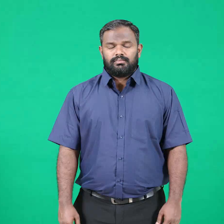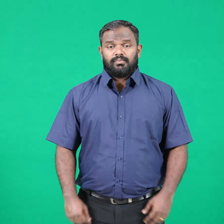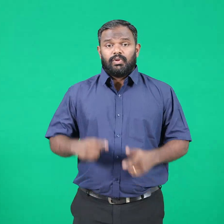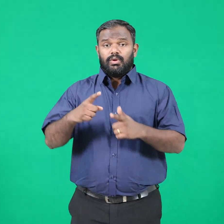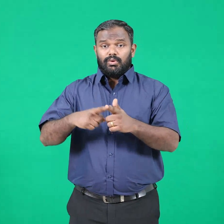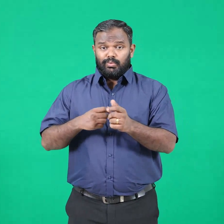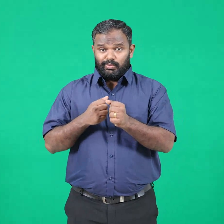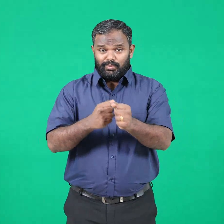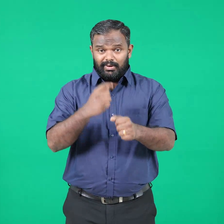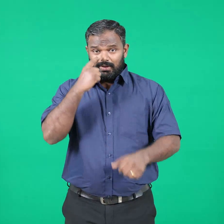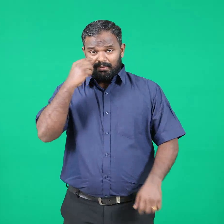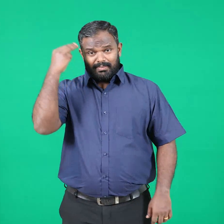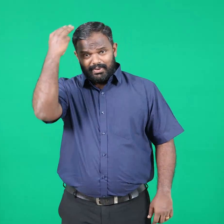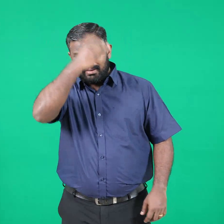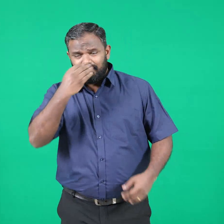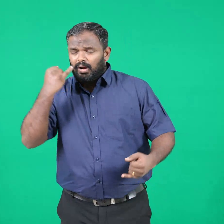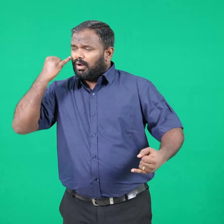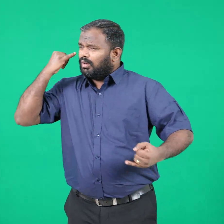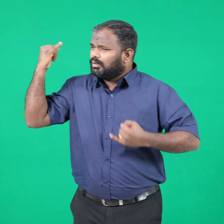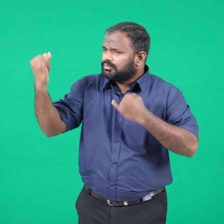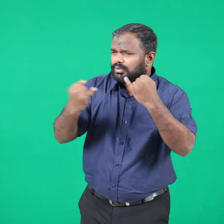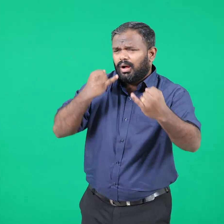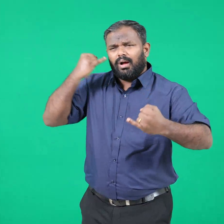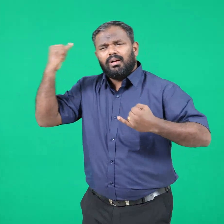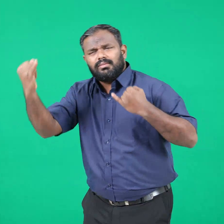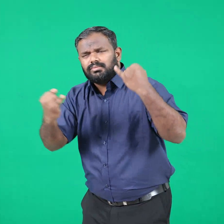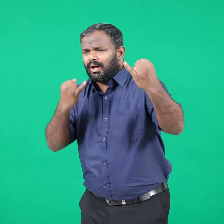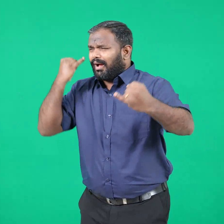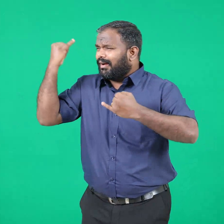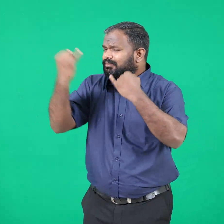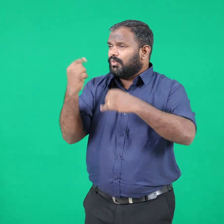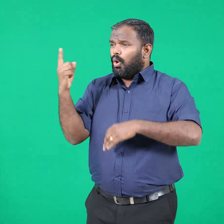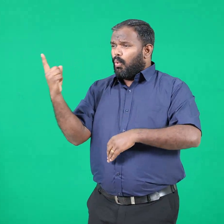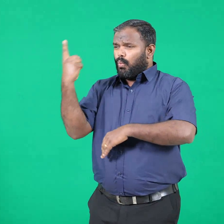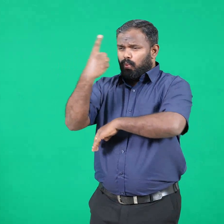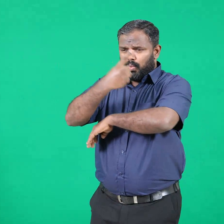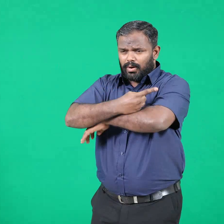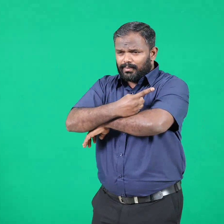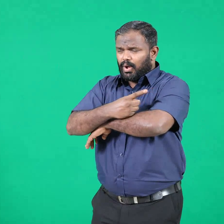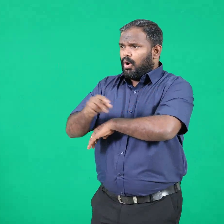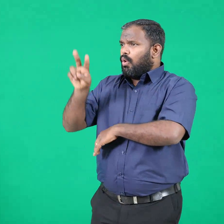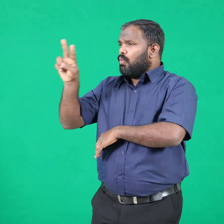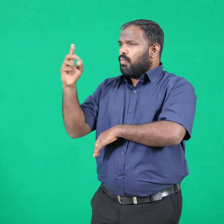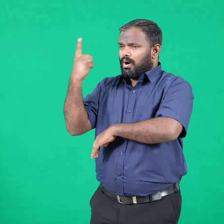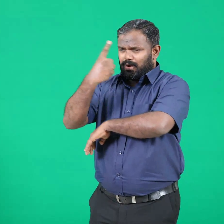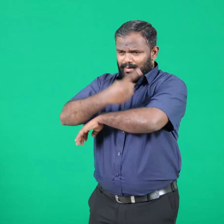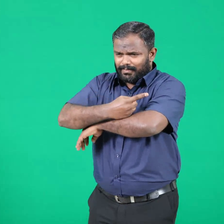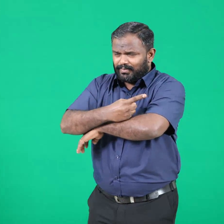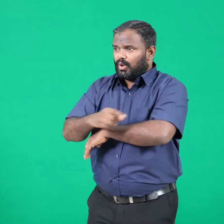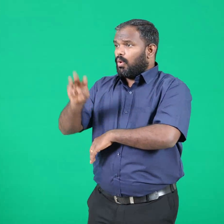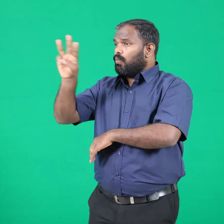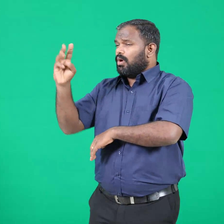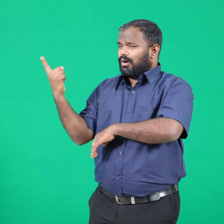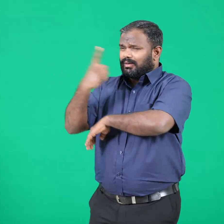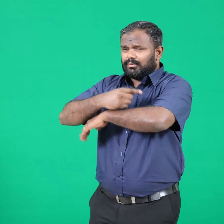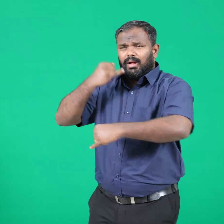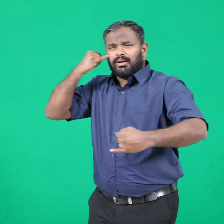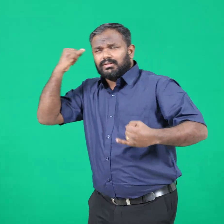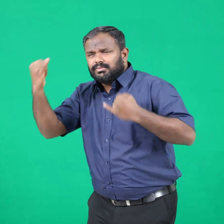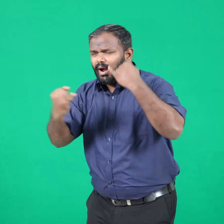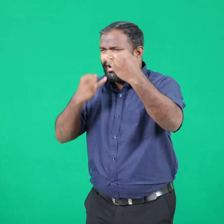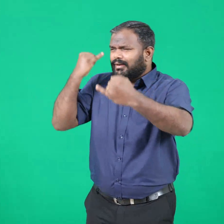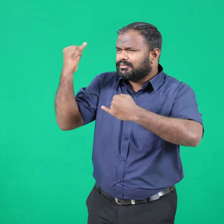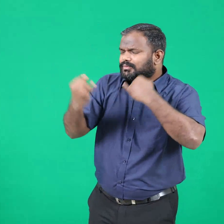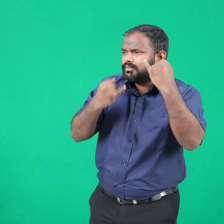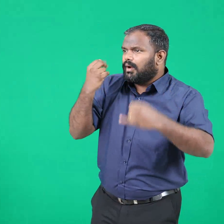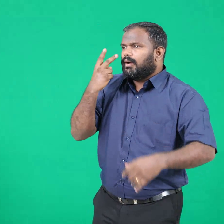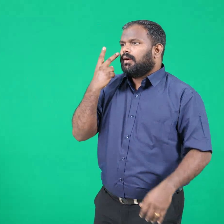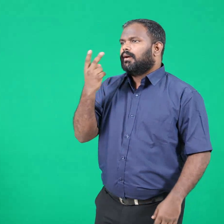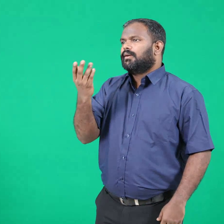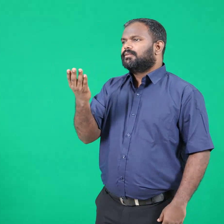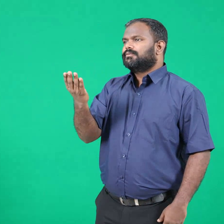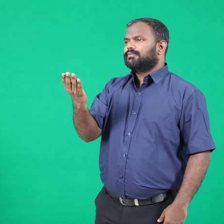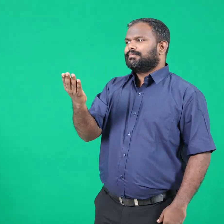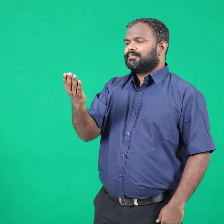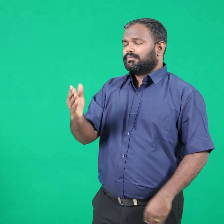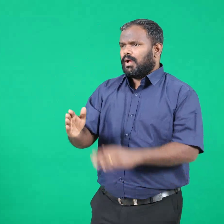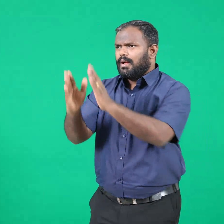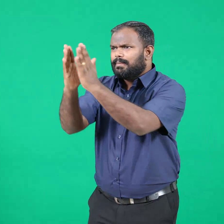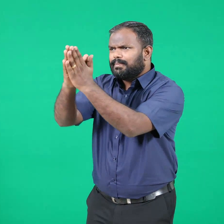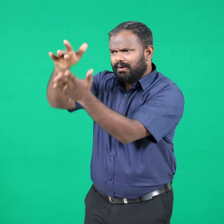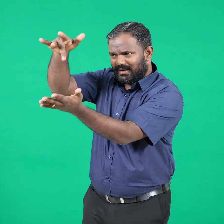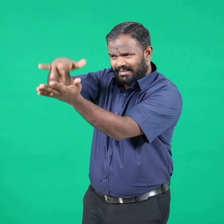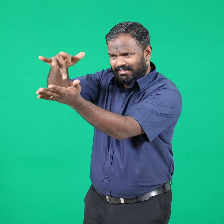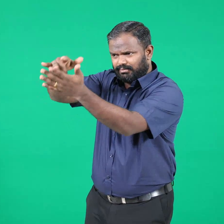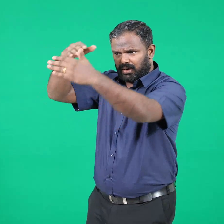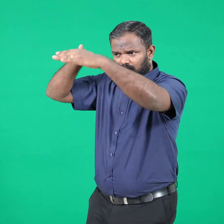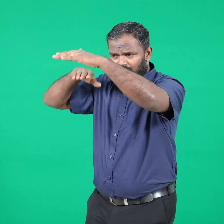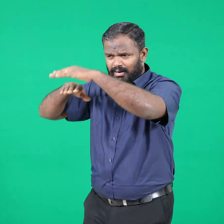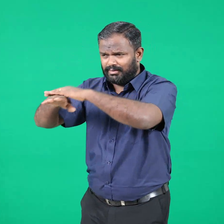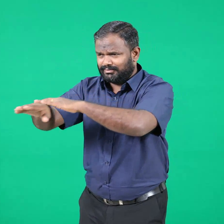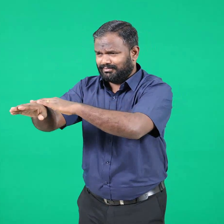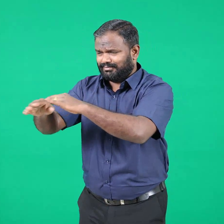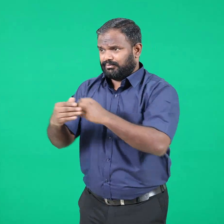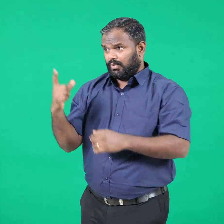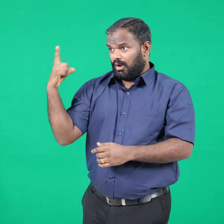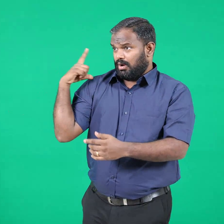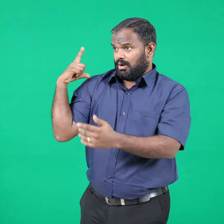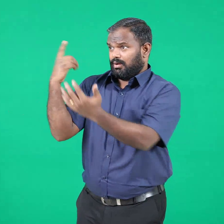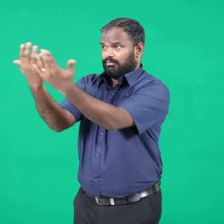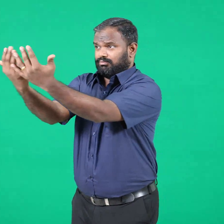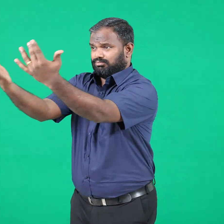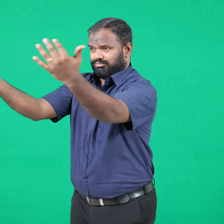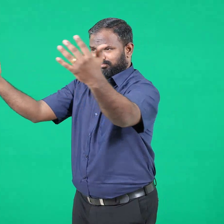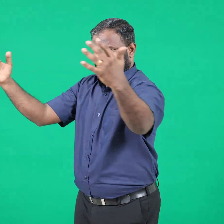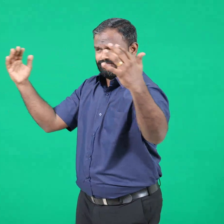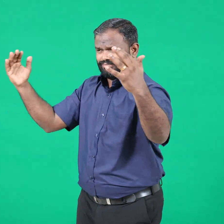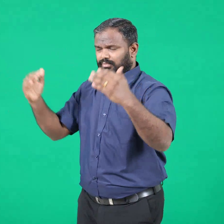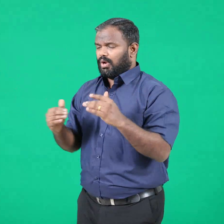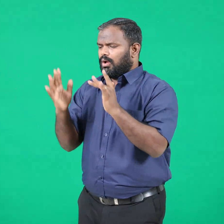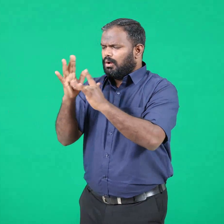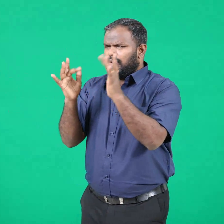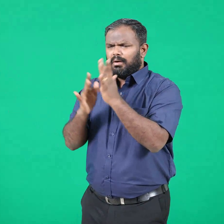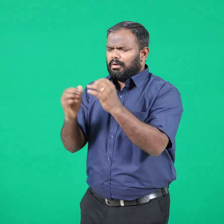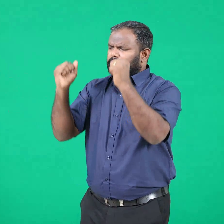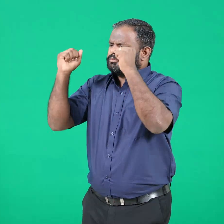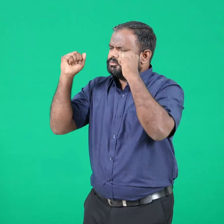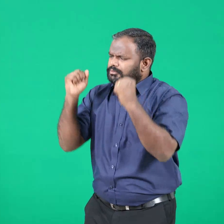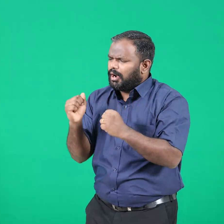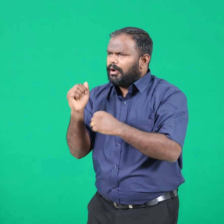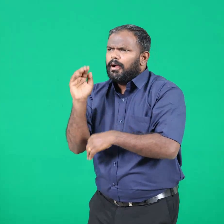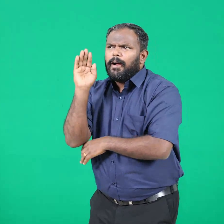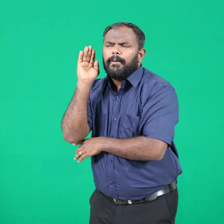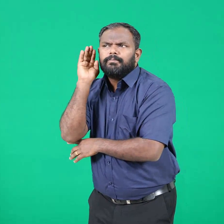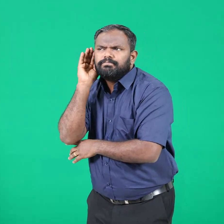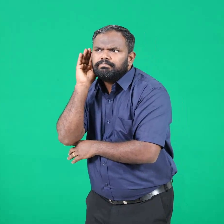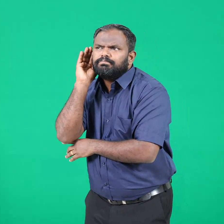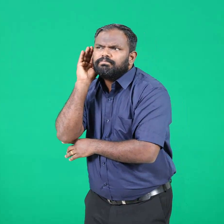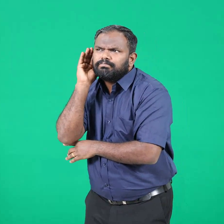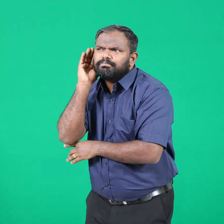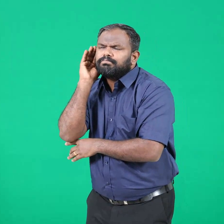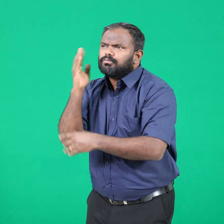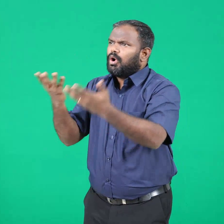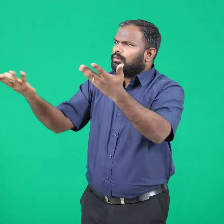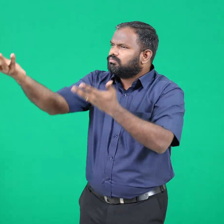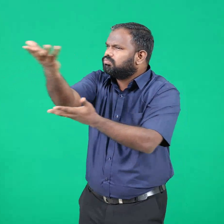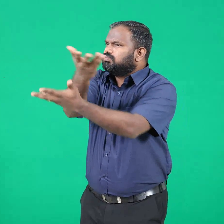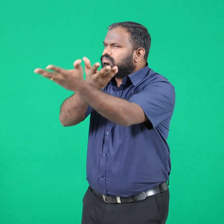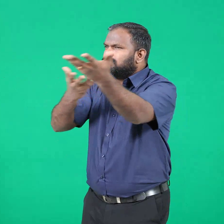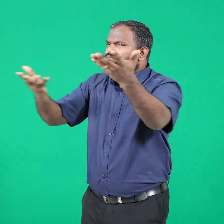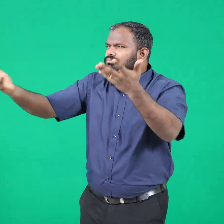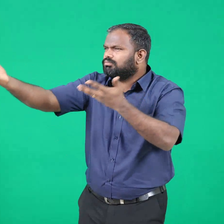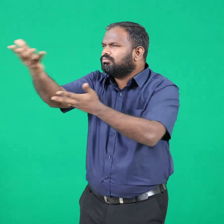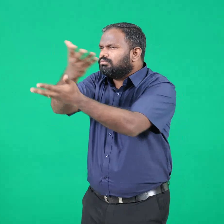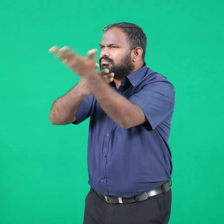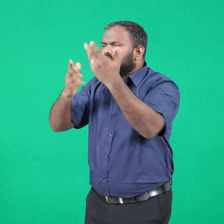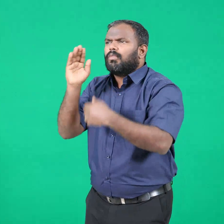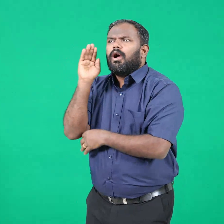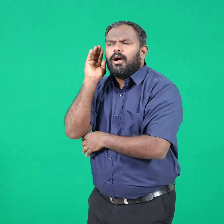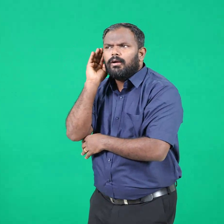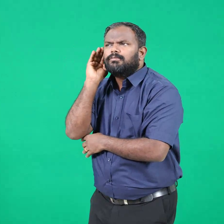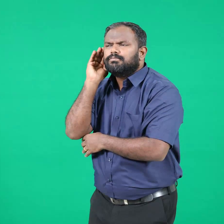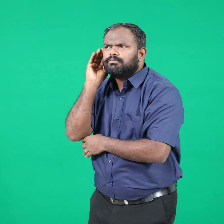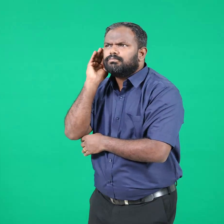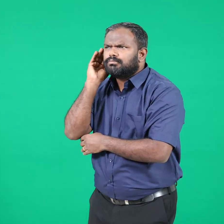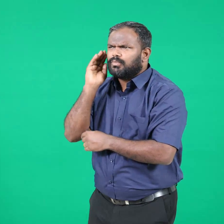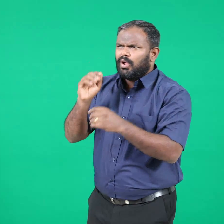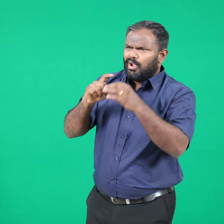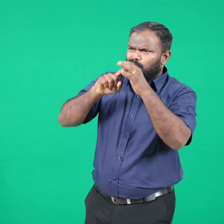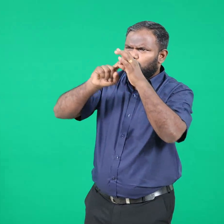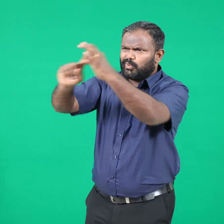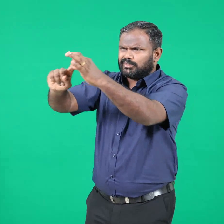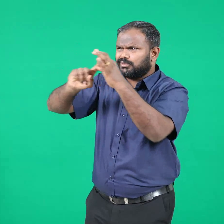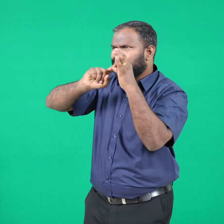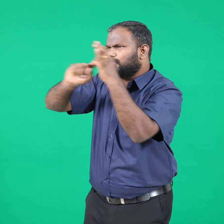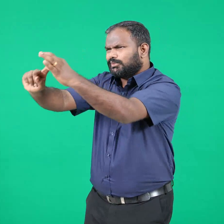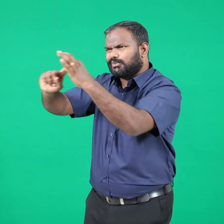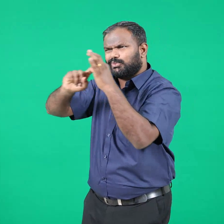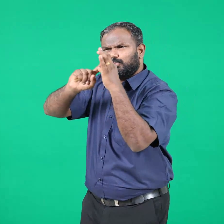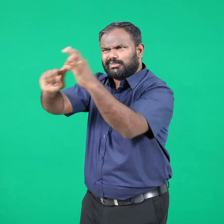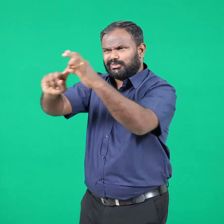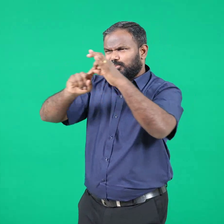Finally, after three days they found Him in the temple courts, sitting among the teachers, listening to them and asking them questions.